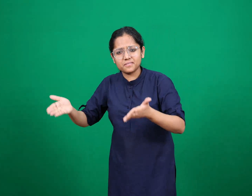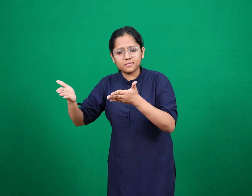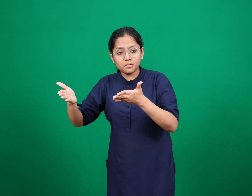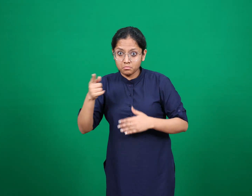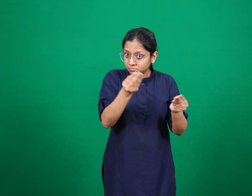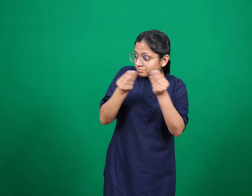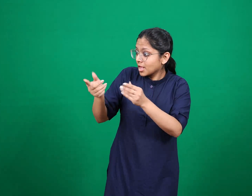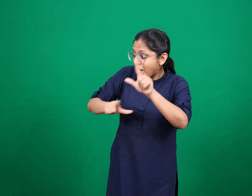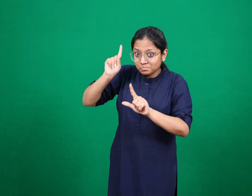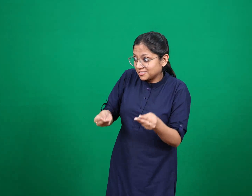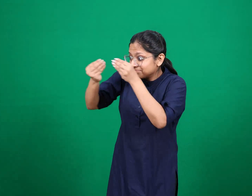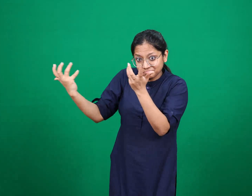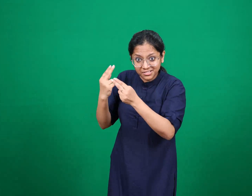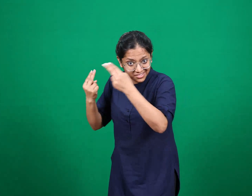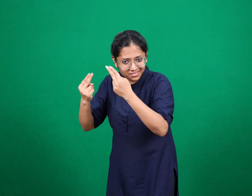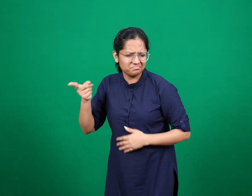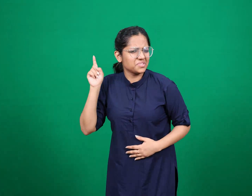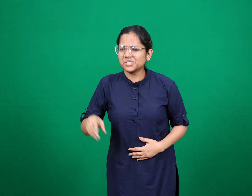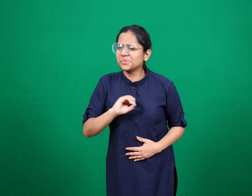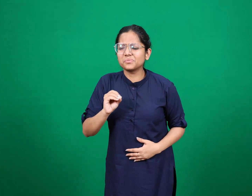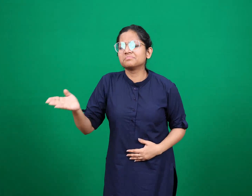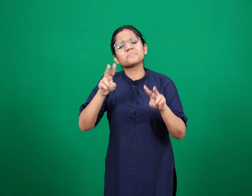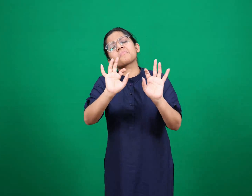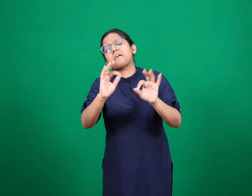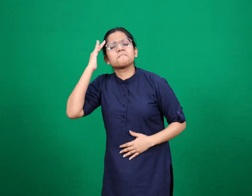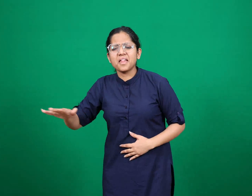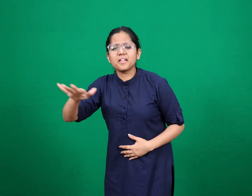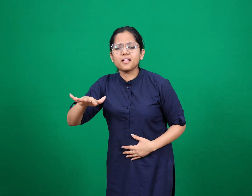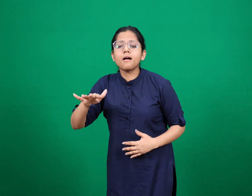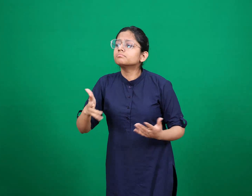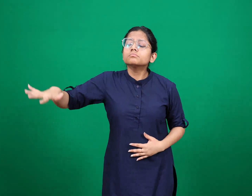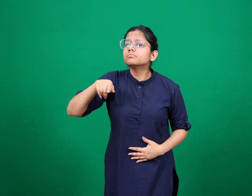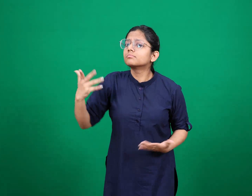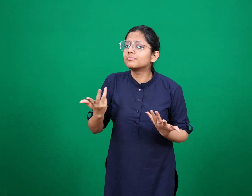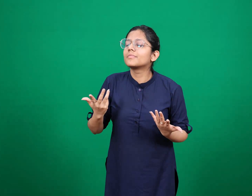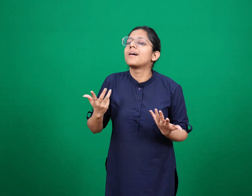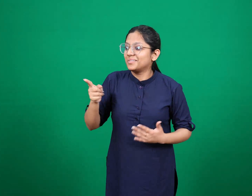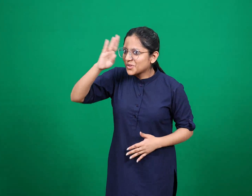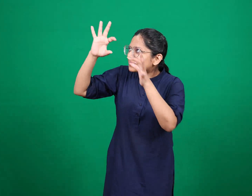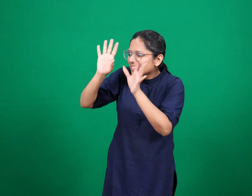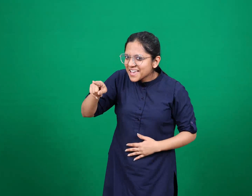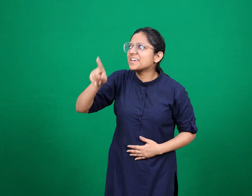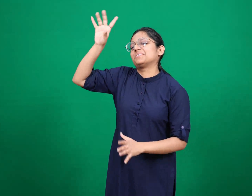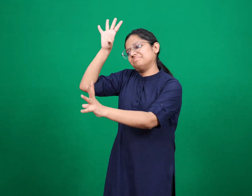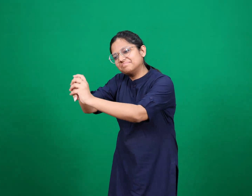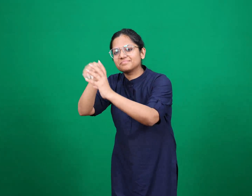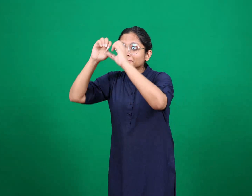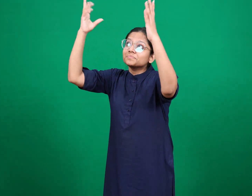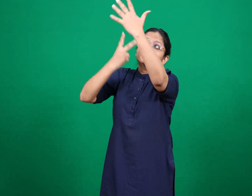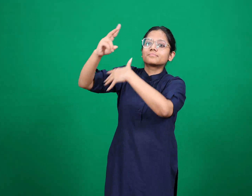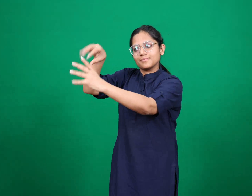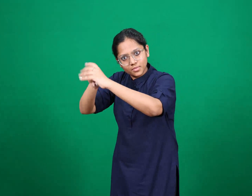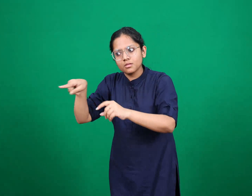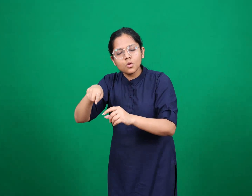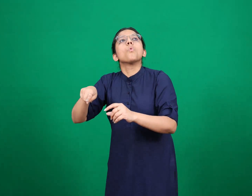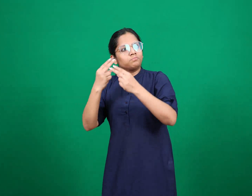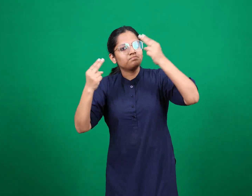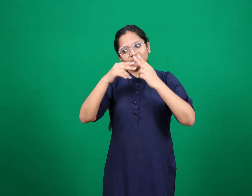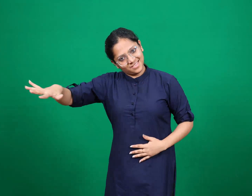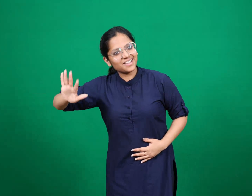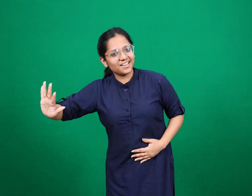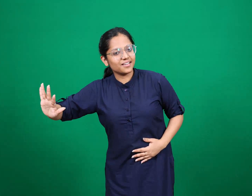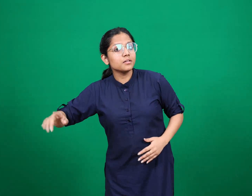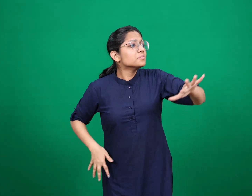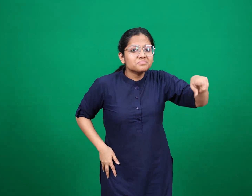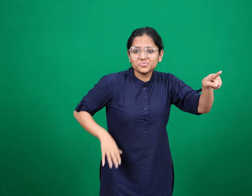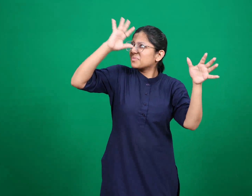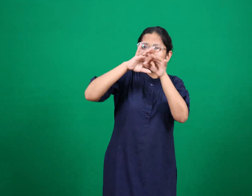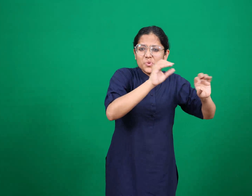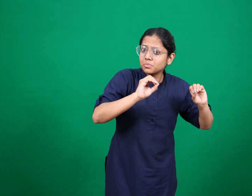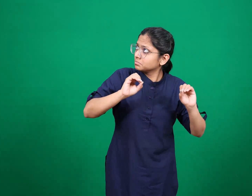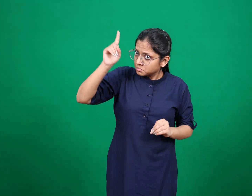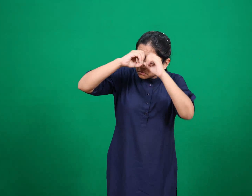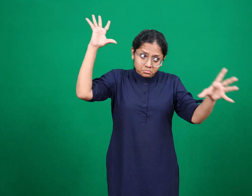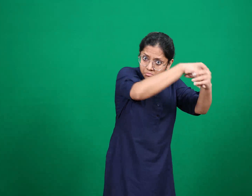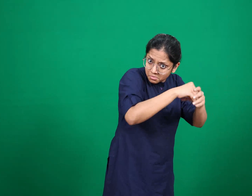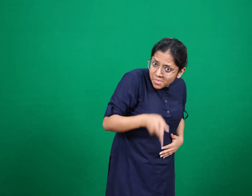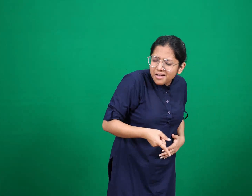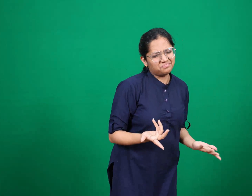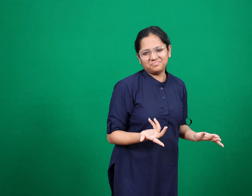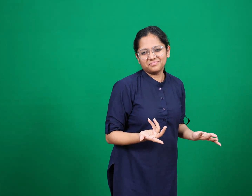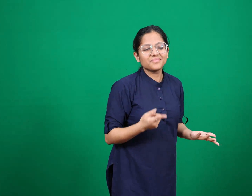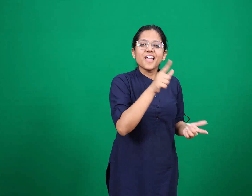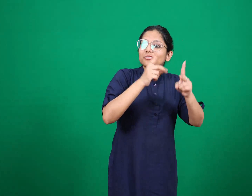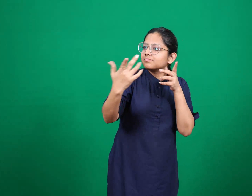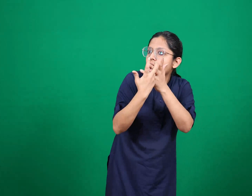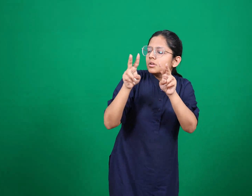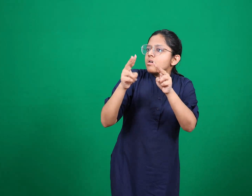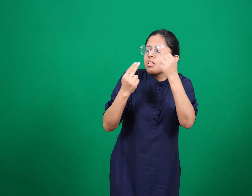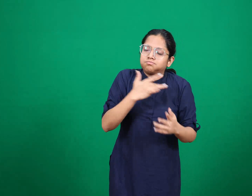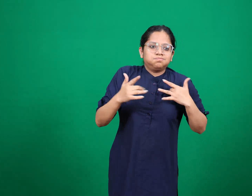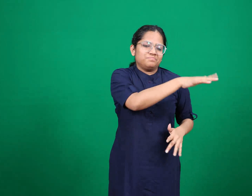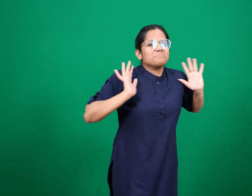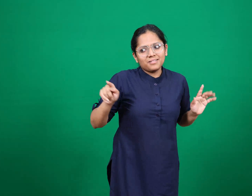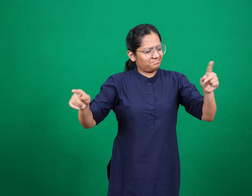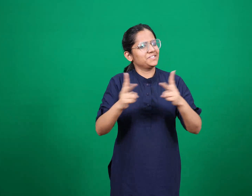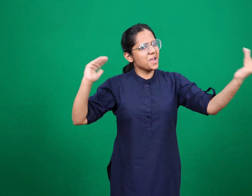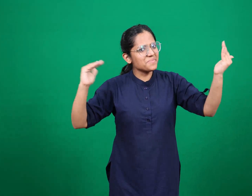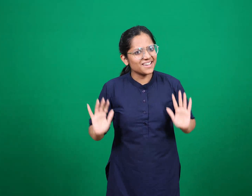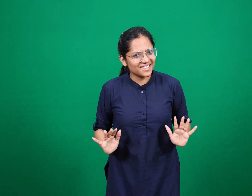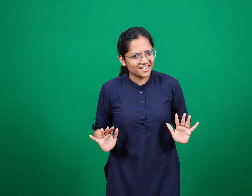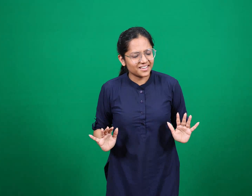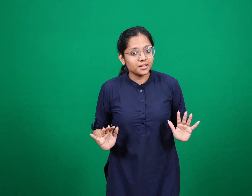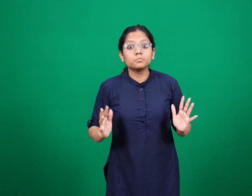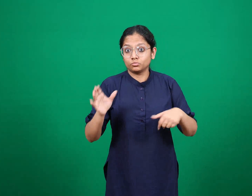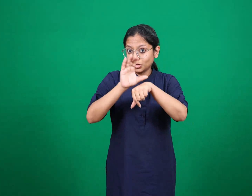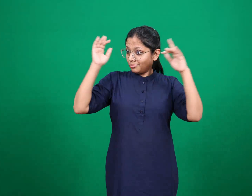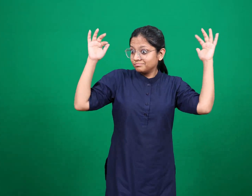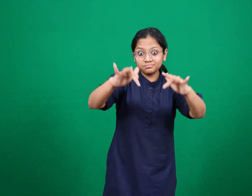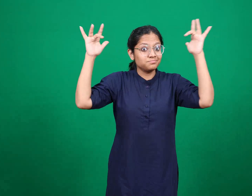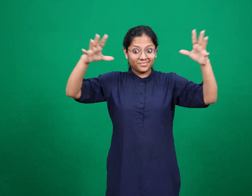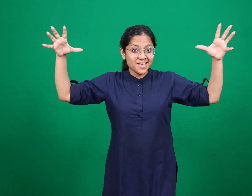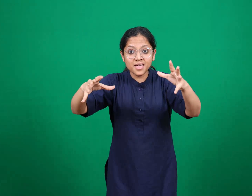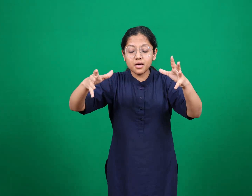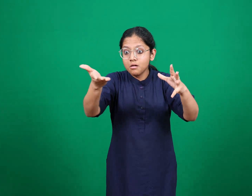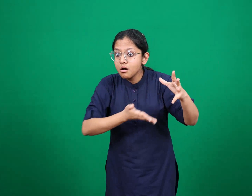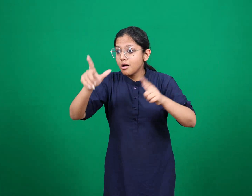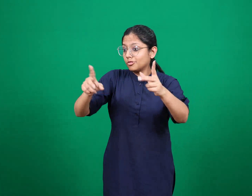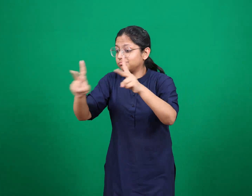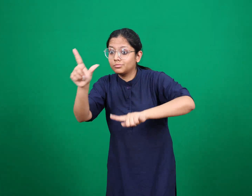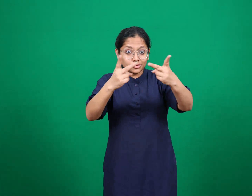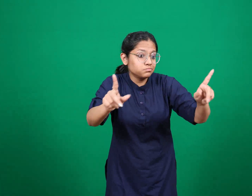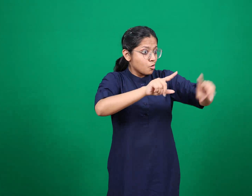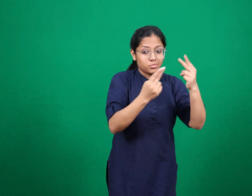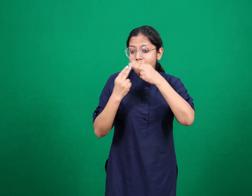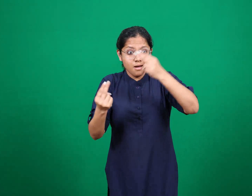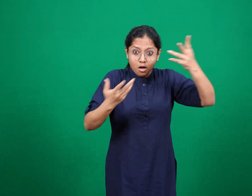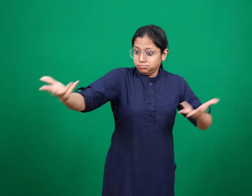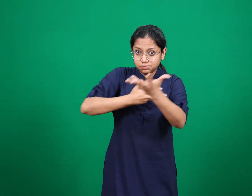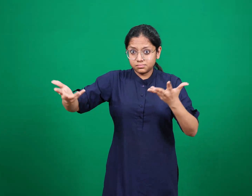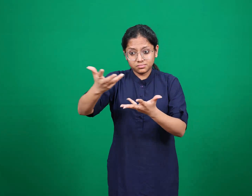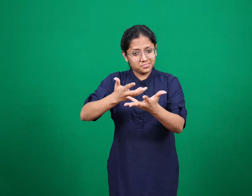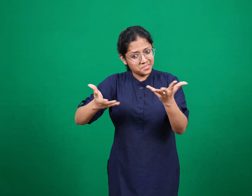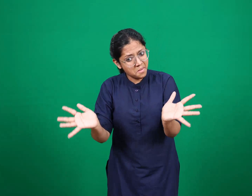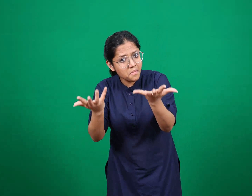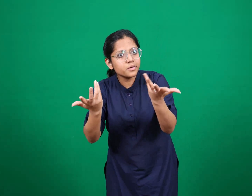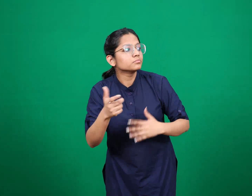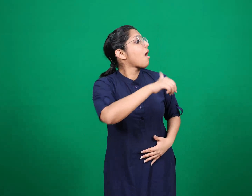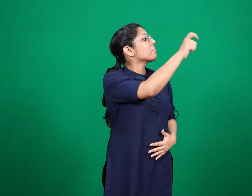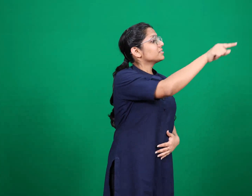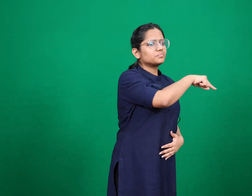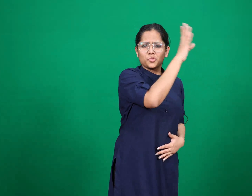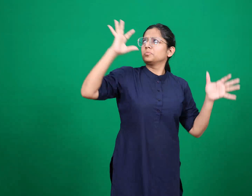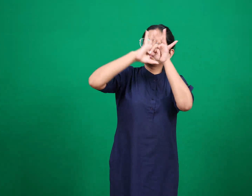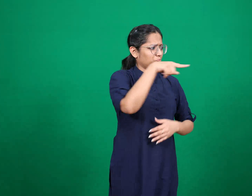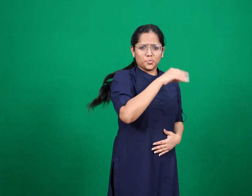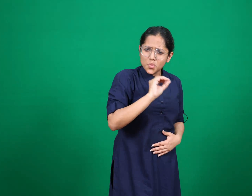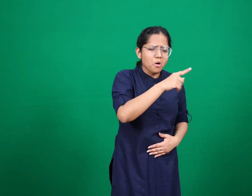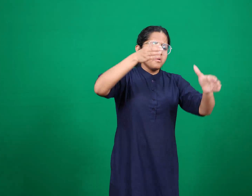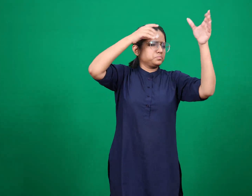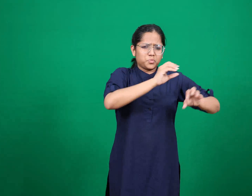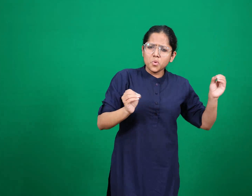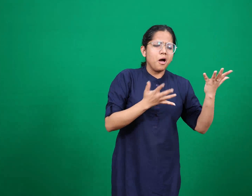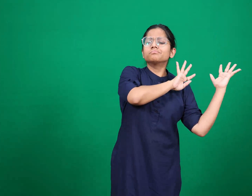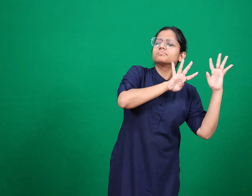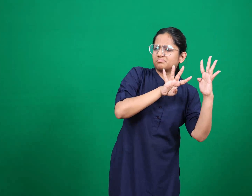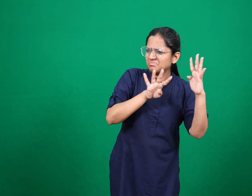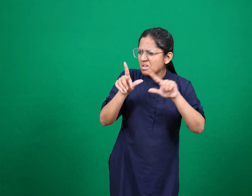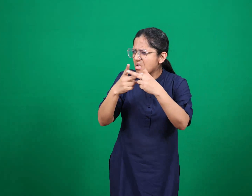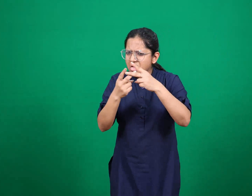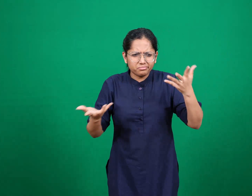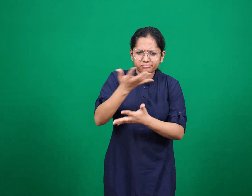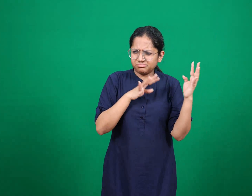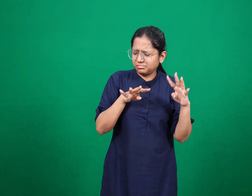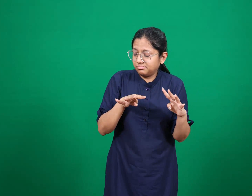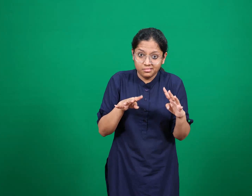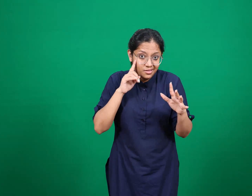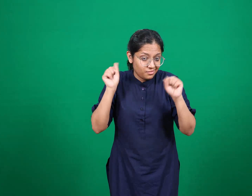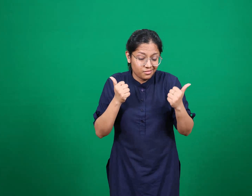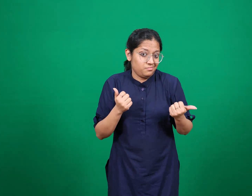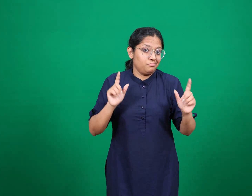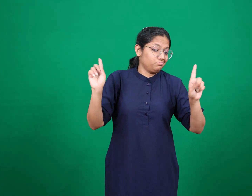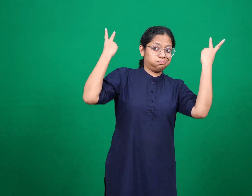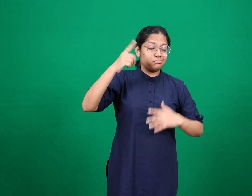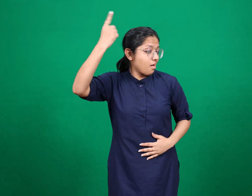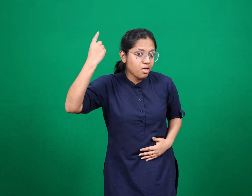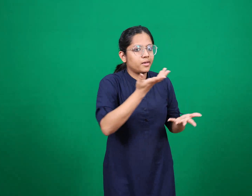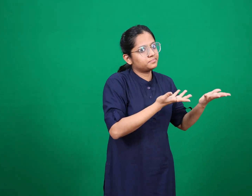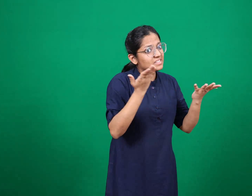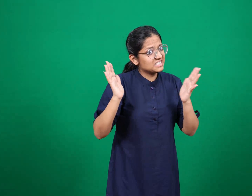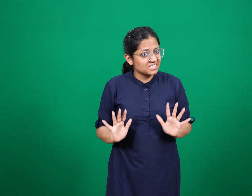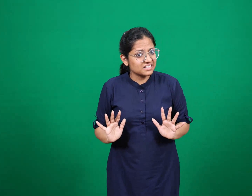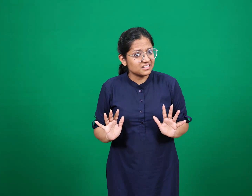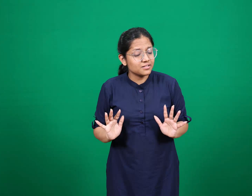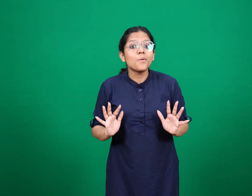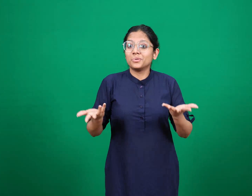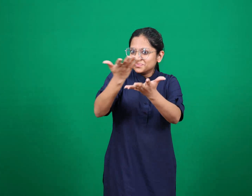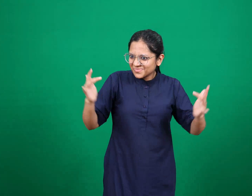So if the whole church comes together and everyone speaks in tongues, and some who are uninstructed or some unbelievers come in, will they not say that you are out of your minds?